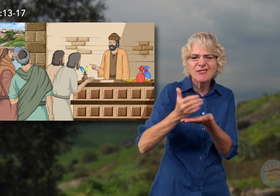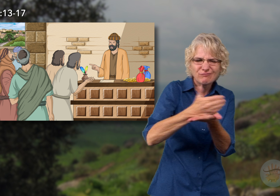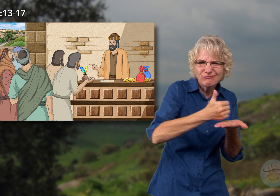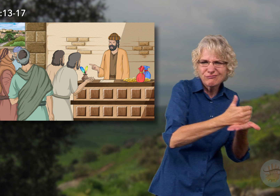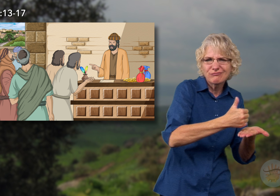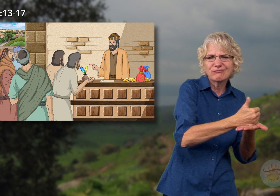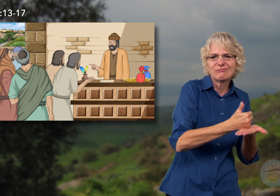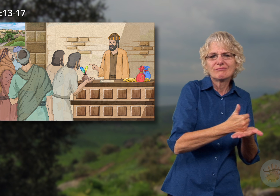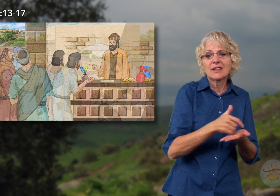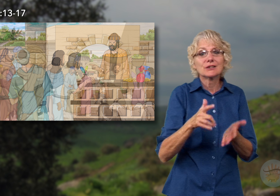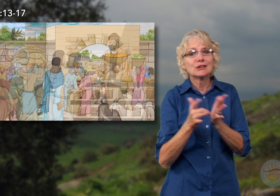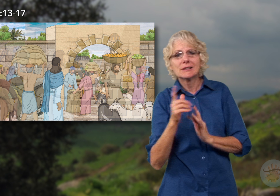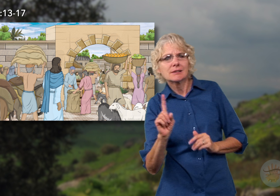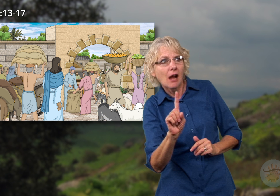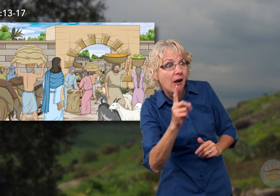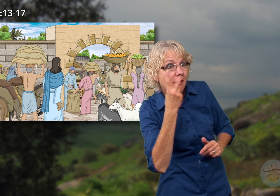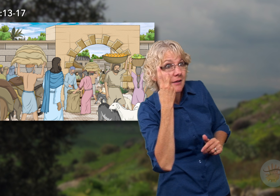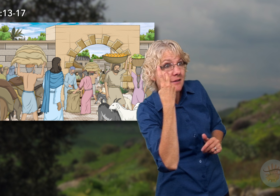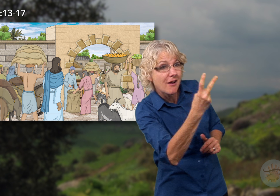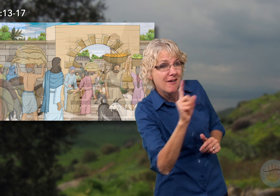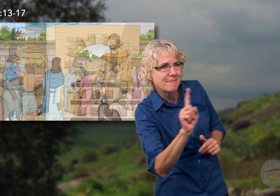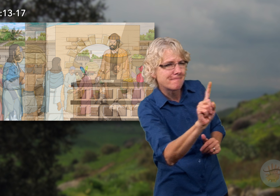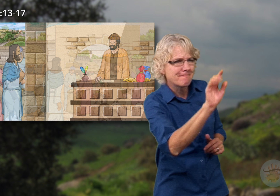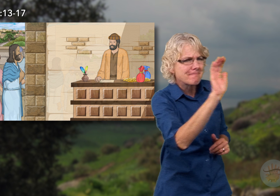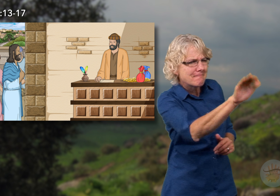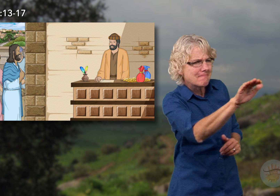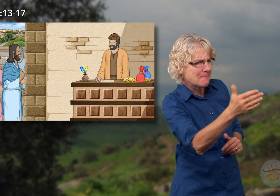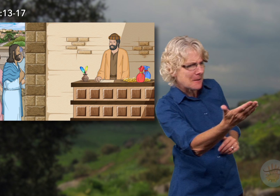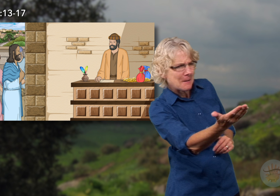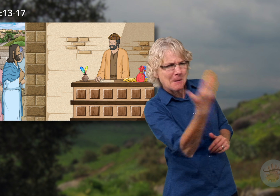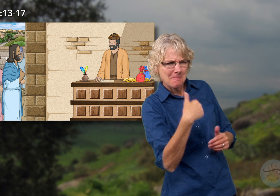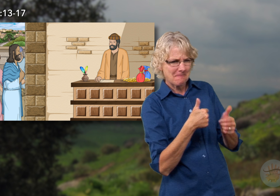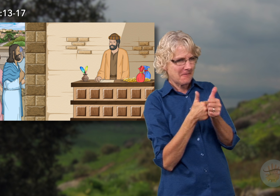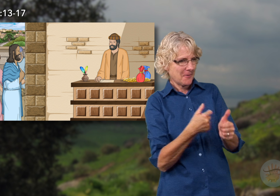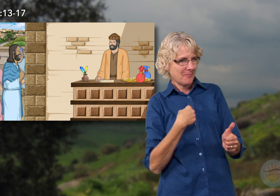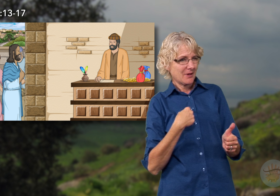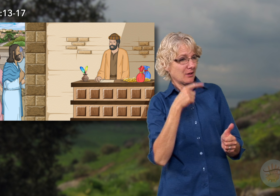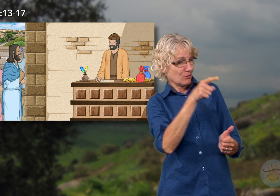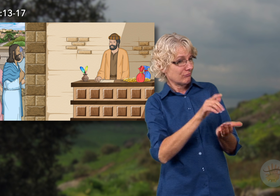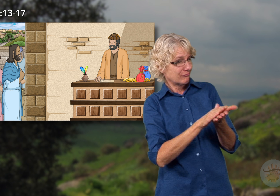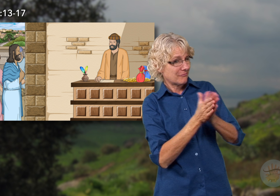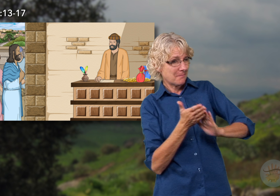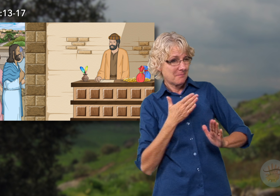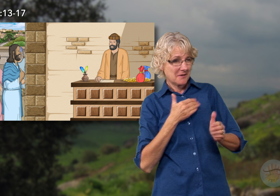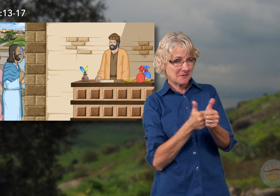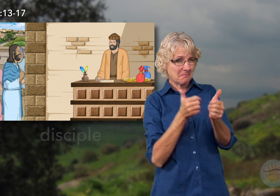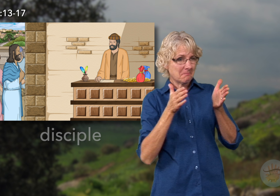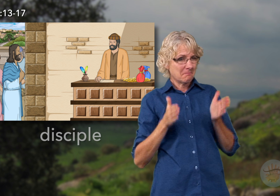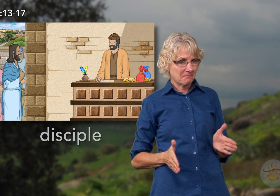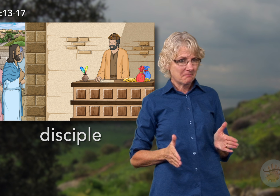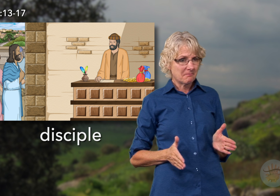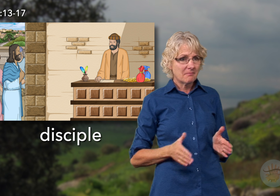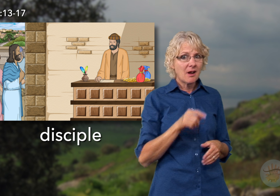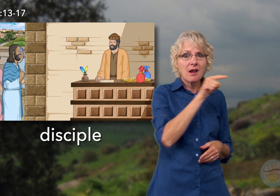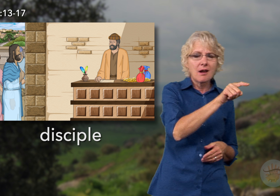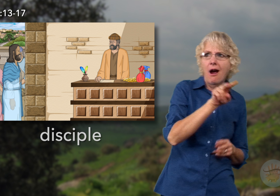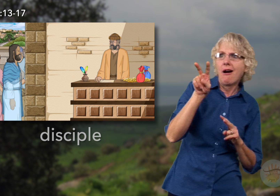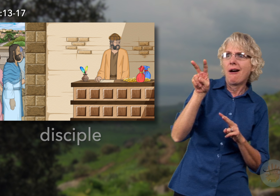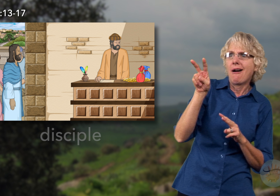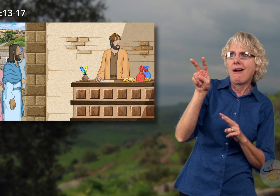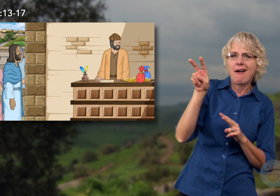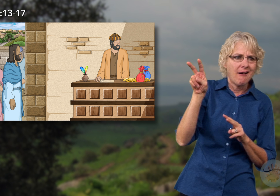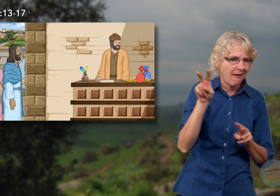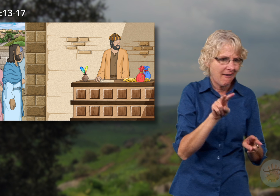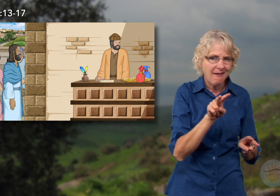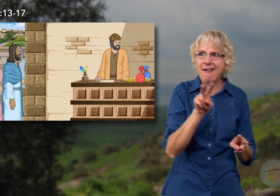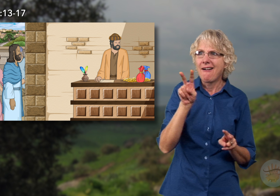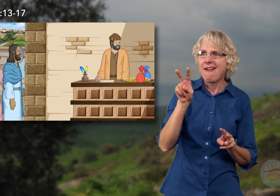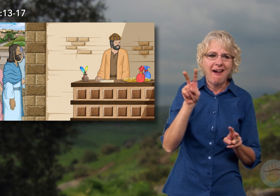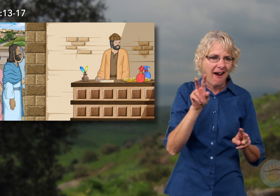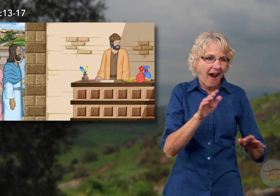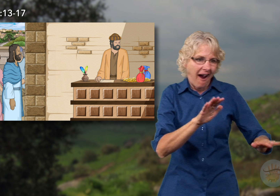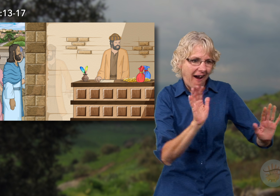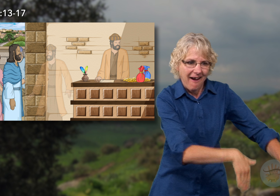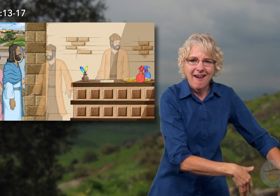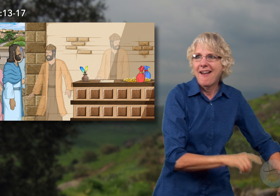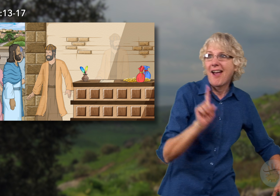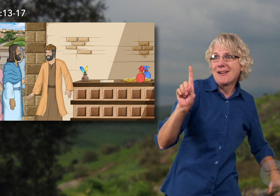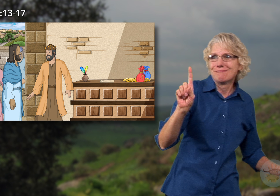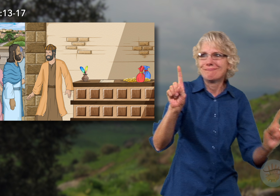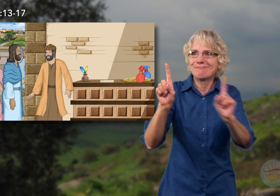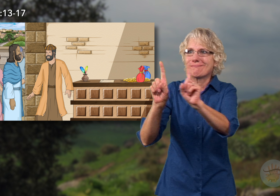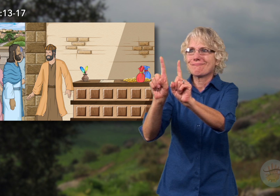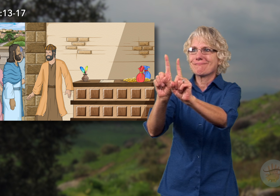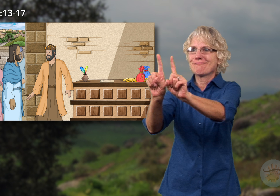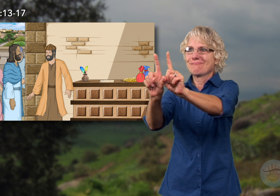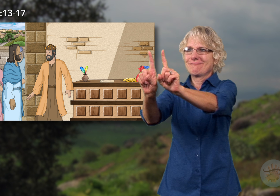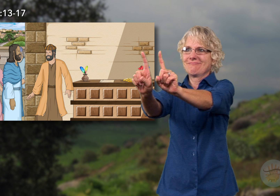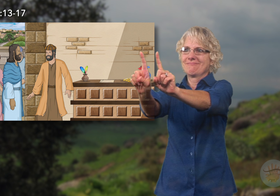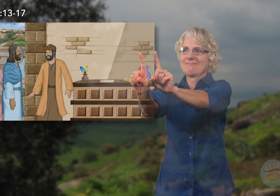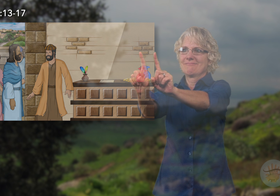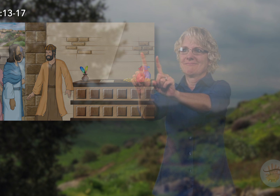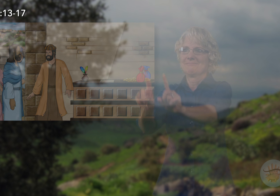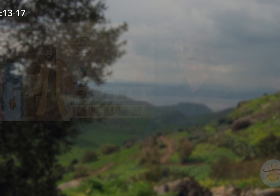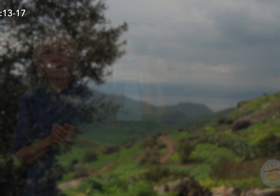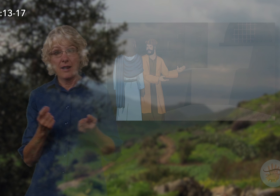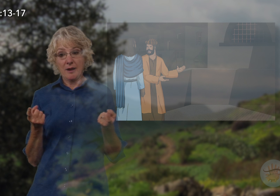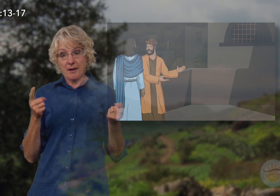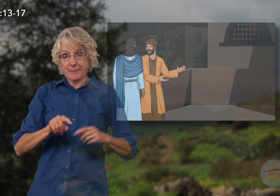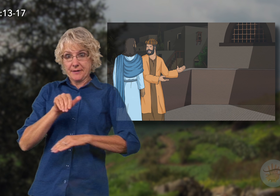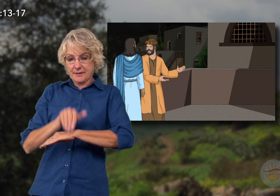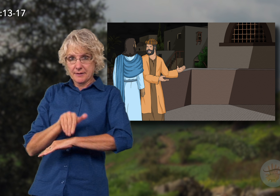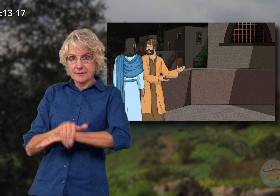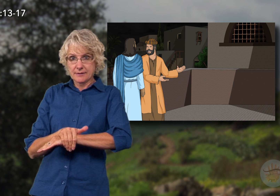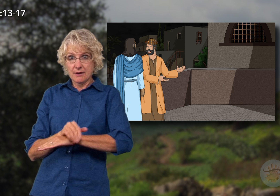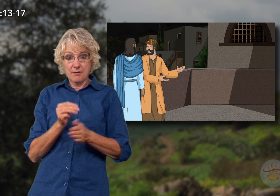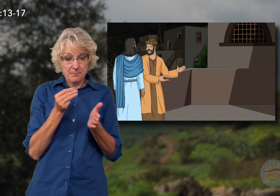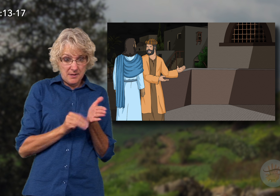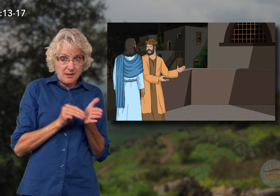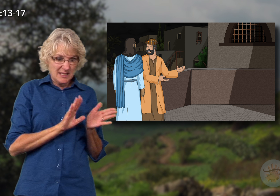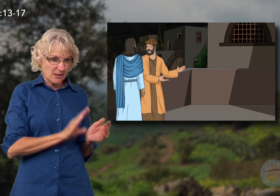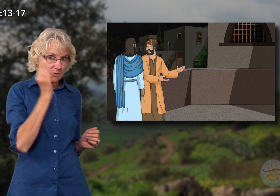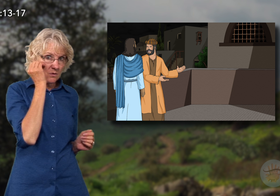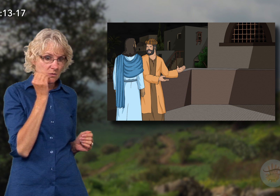“Follow Me,” He told him, and Levi got up and followed Him.